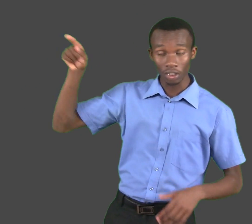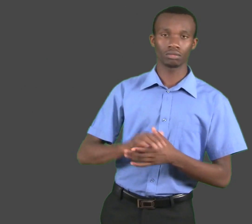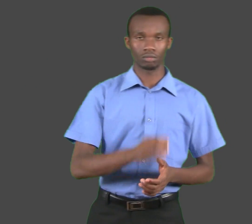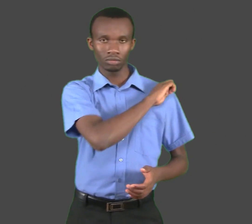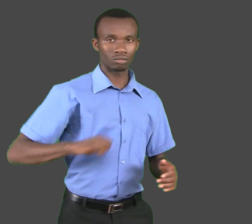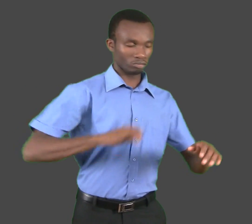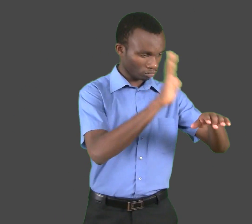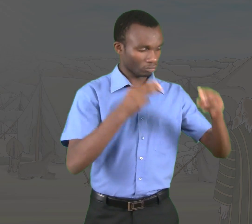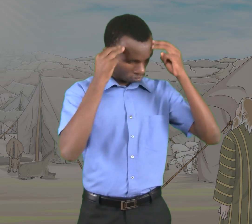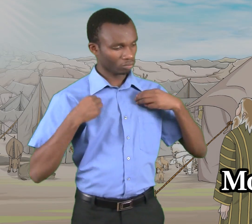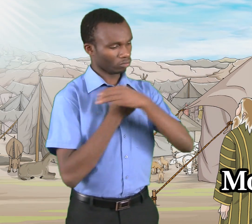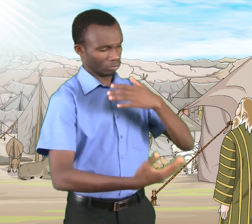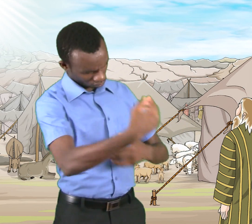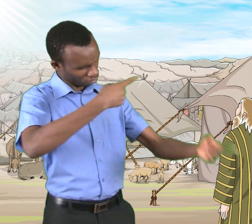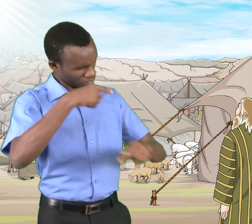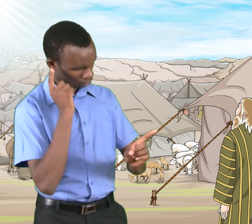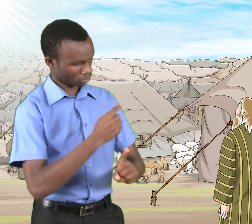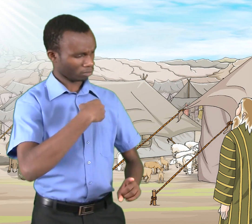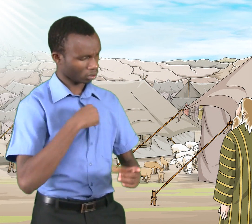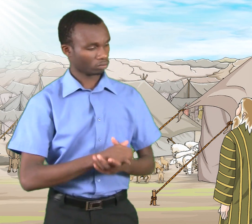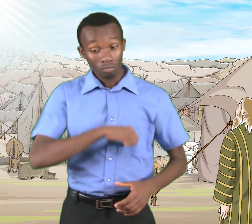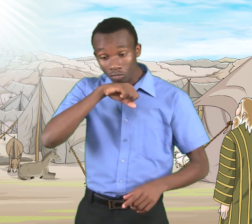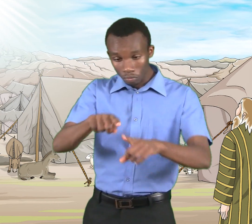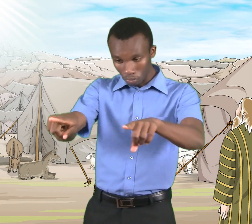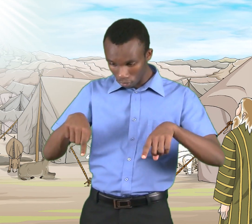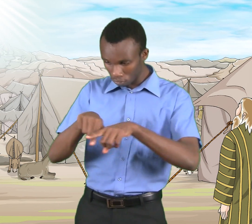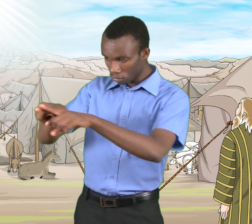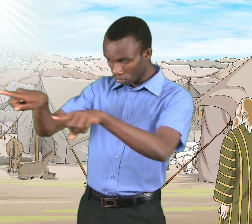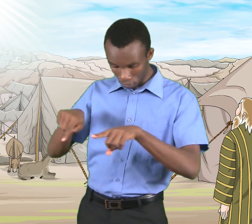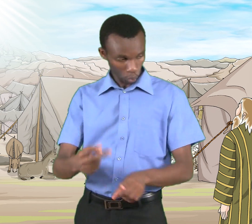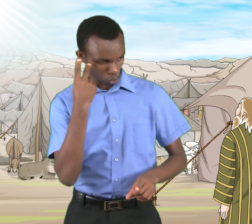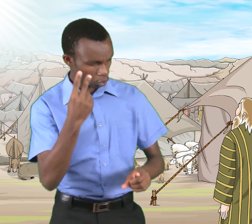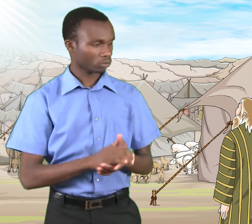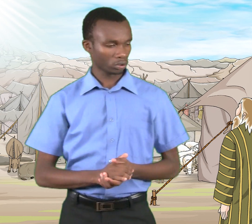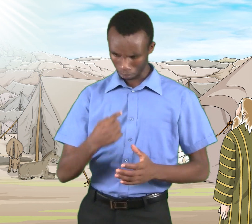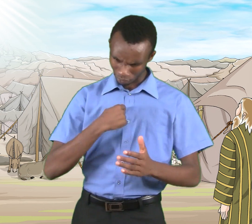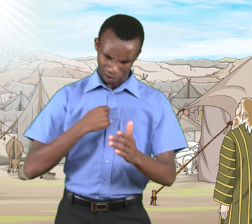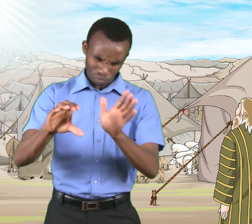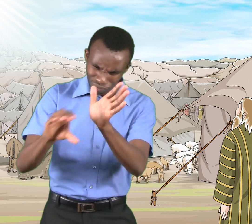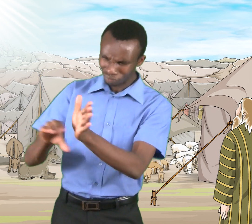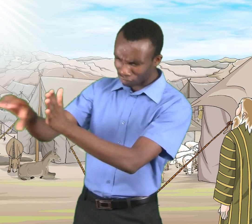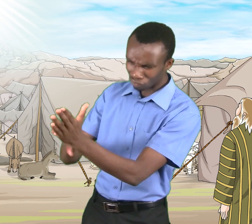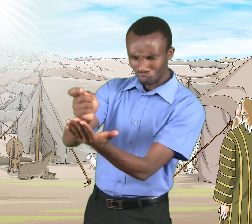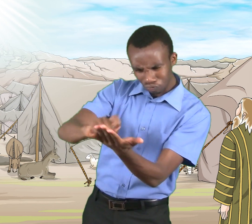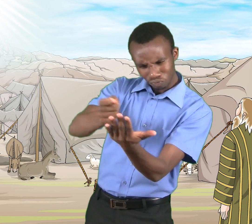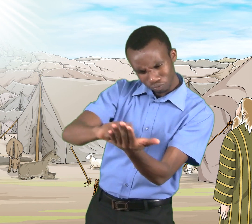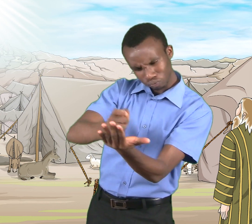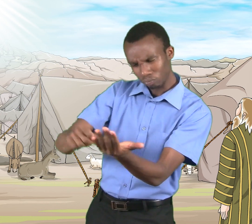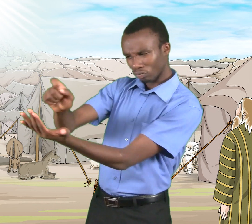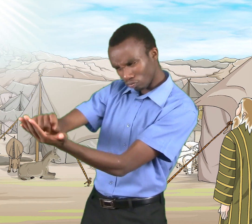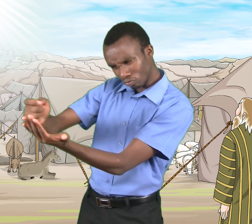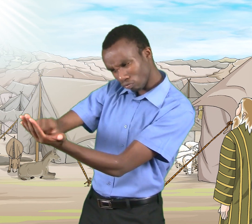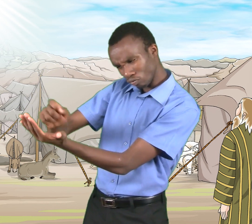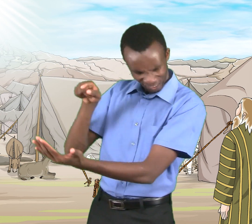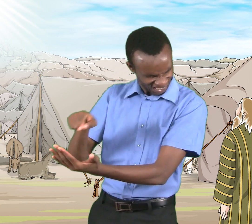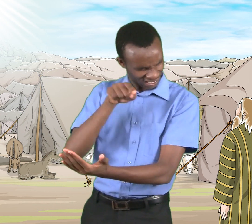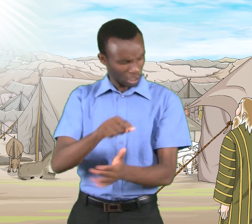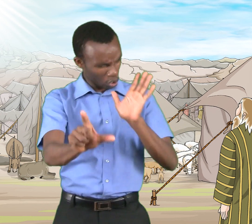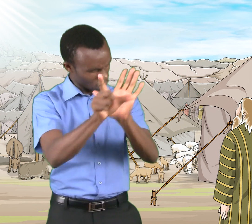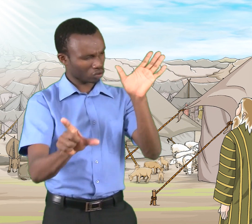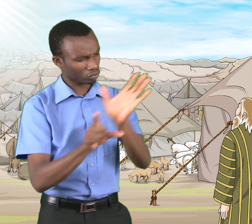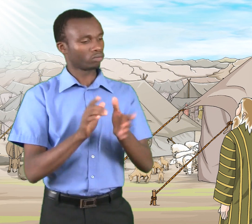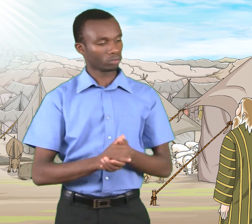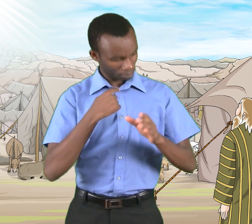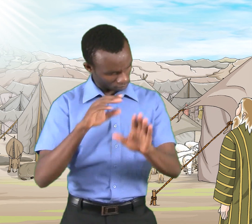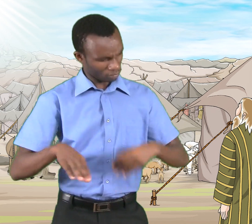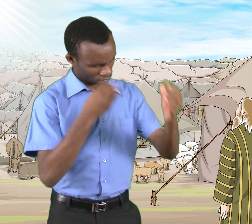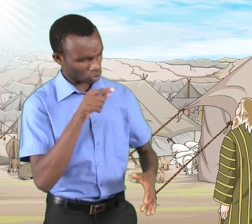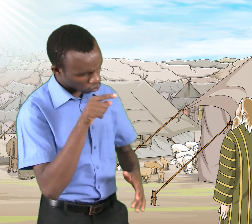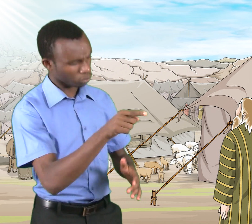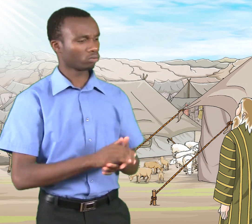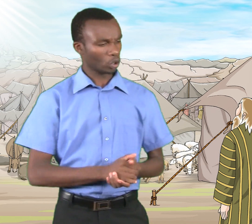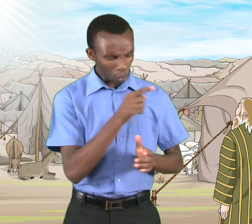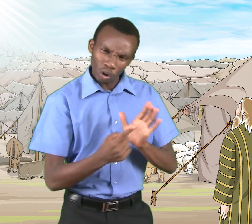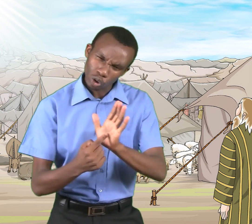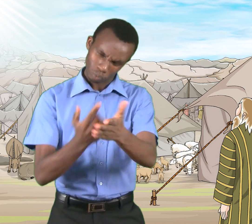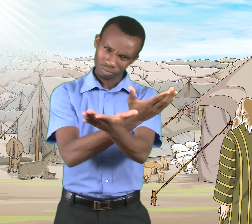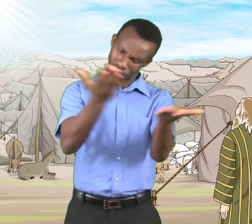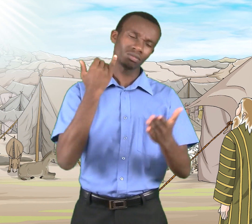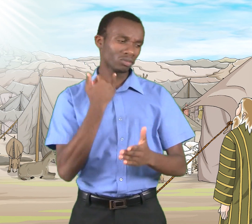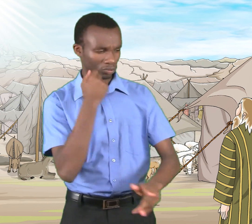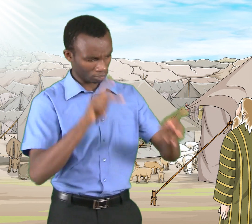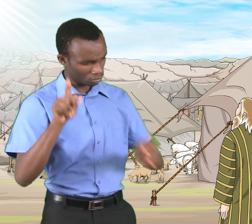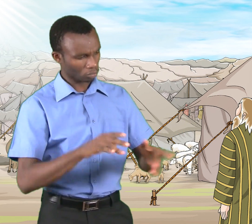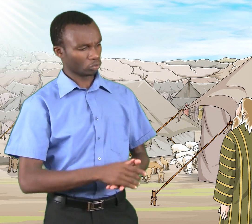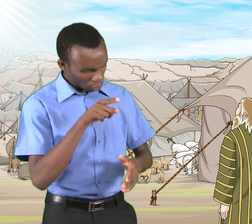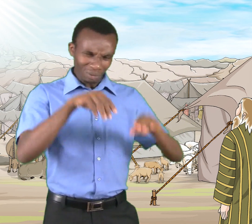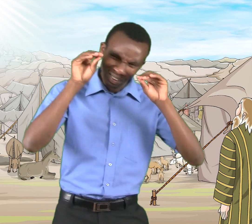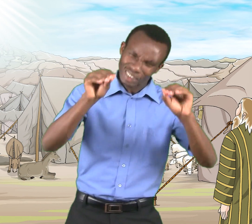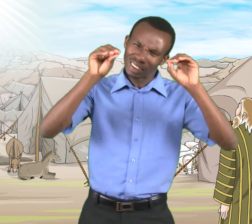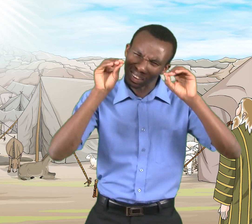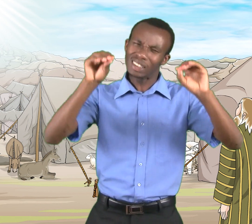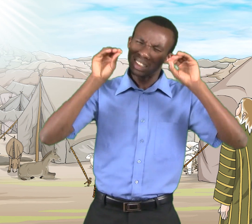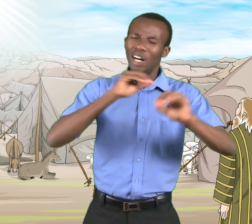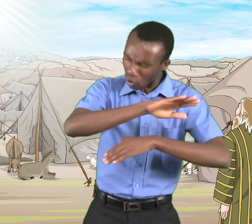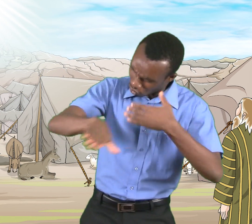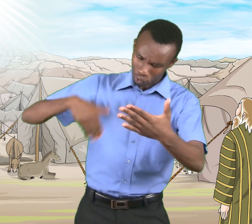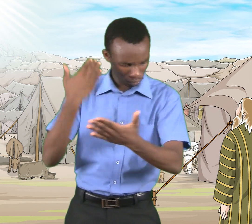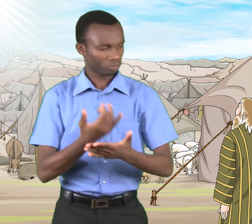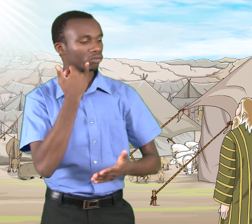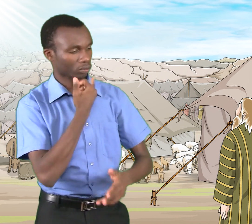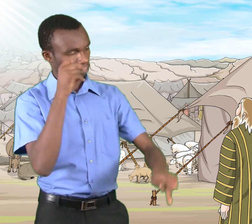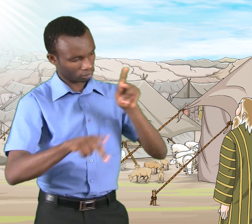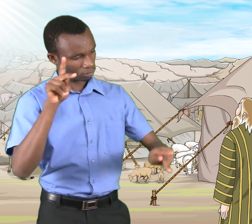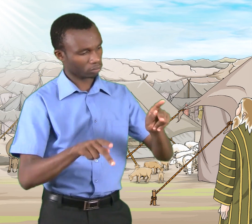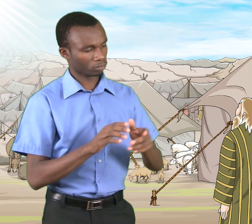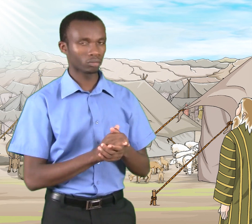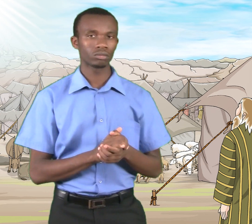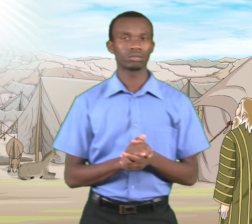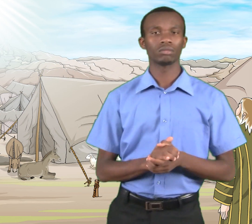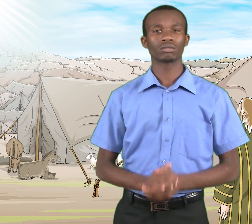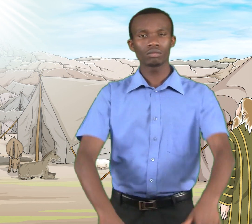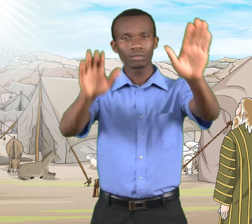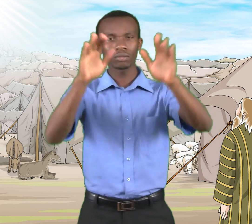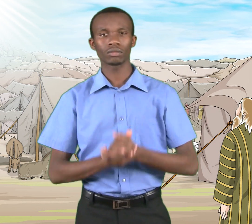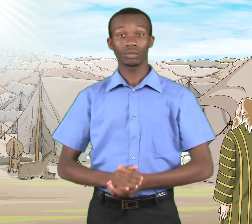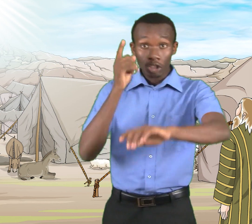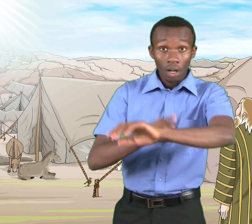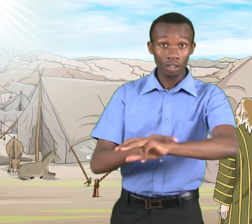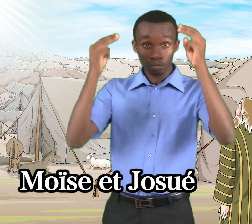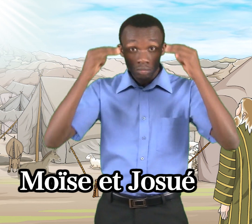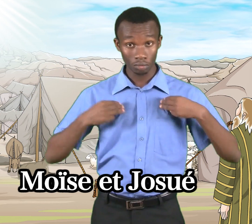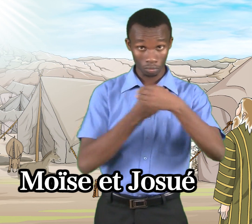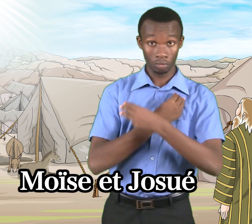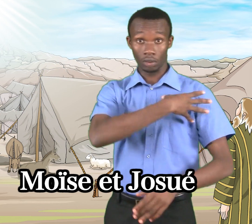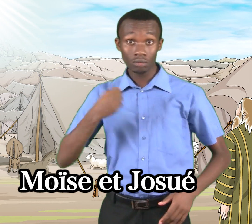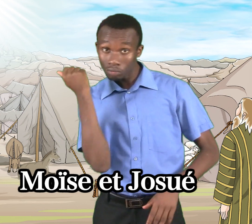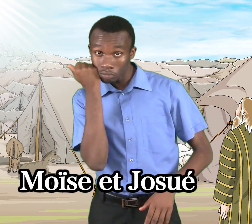Then the LORD said to Moses, “Come up to Me on the mountain and stay here, so that I may give you the tablets of stone, with the law and commandments I have written for their instruction.”